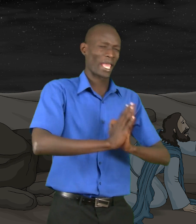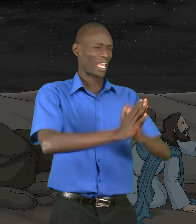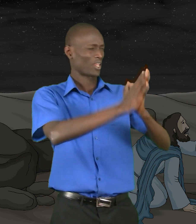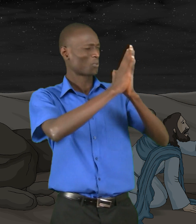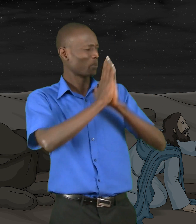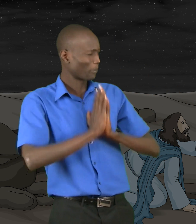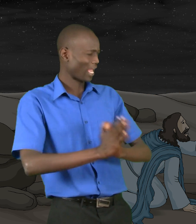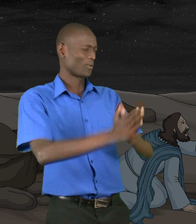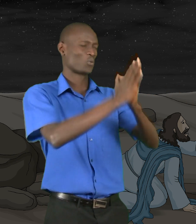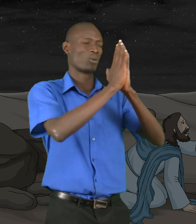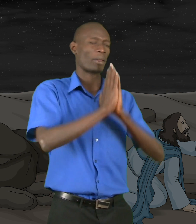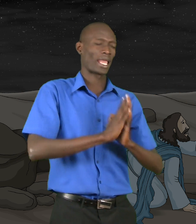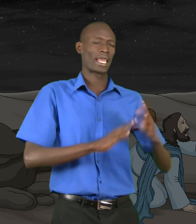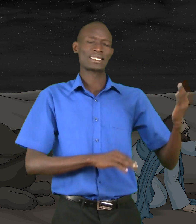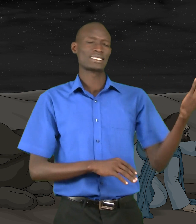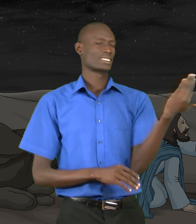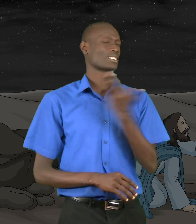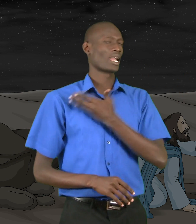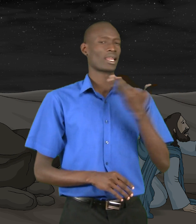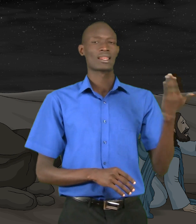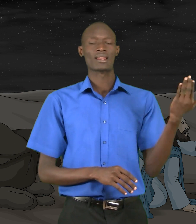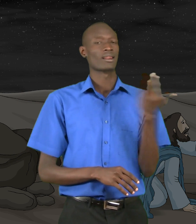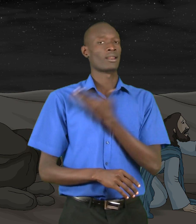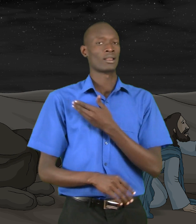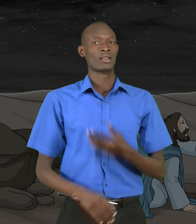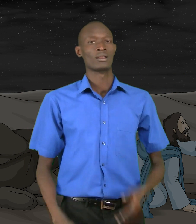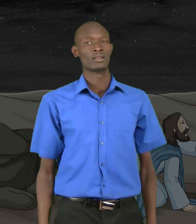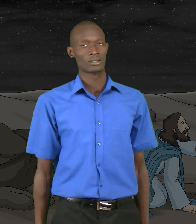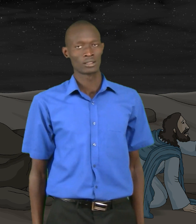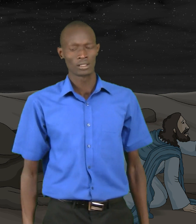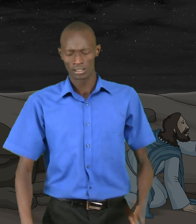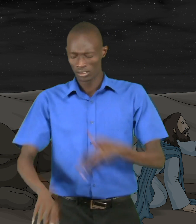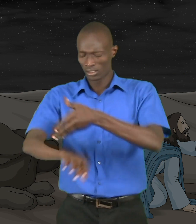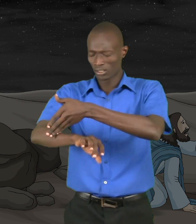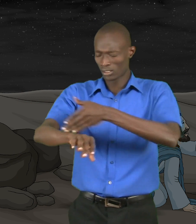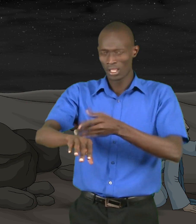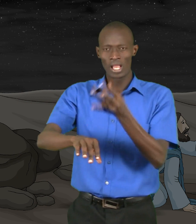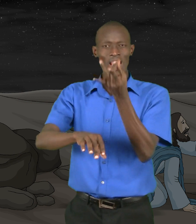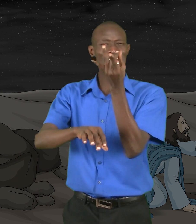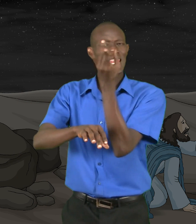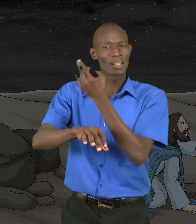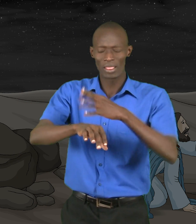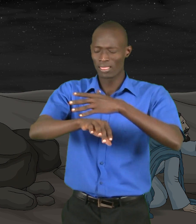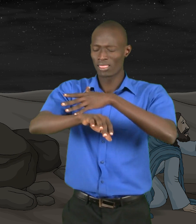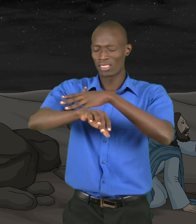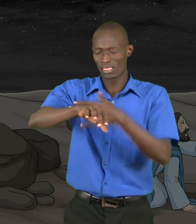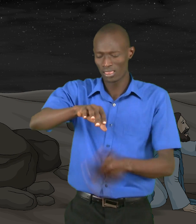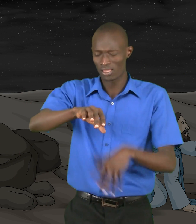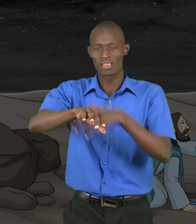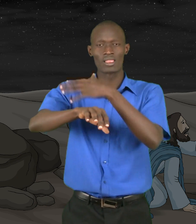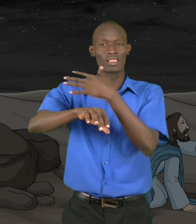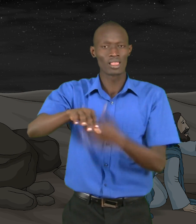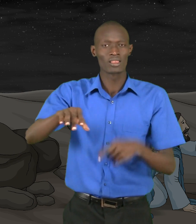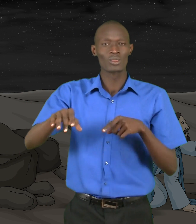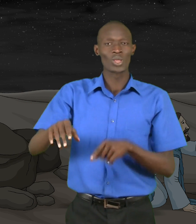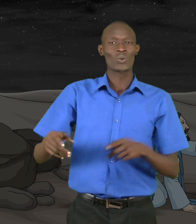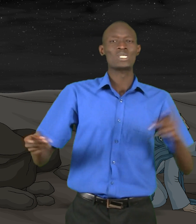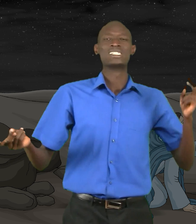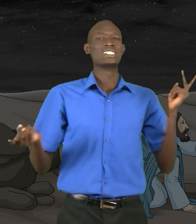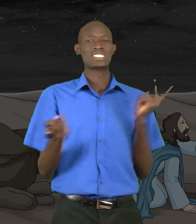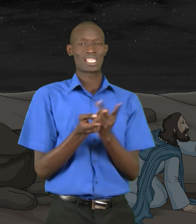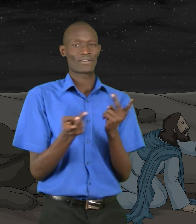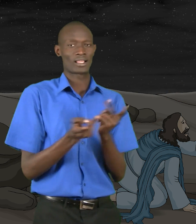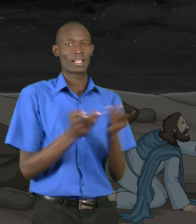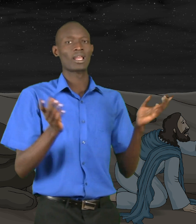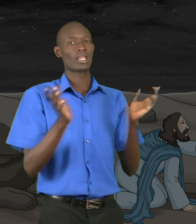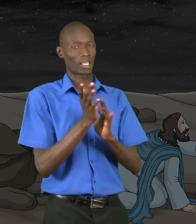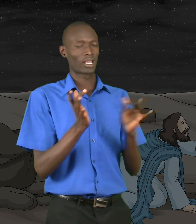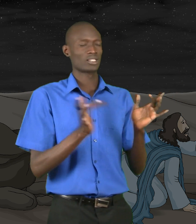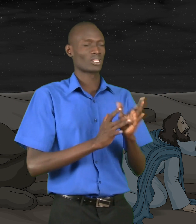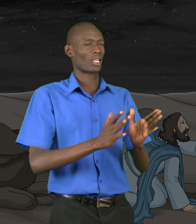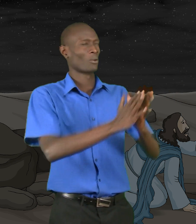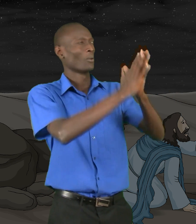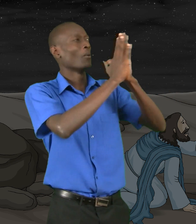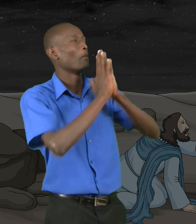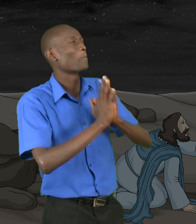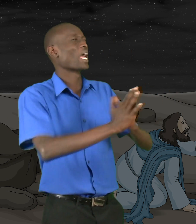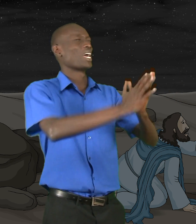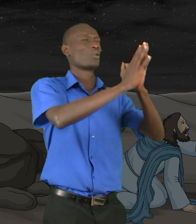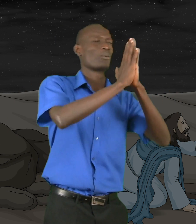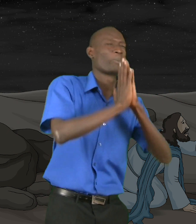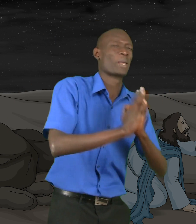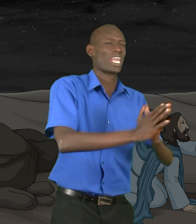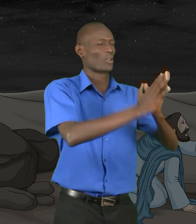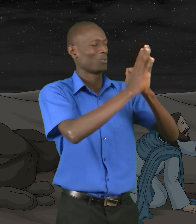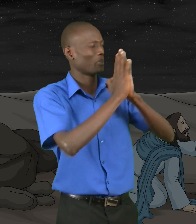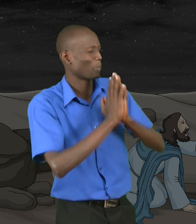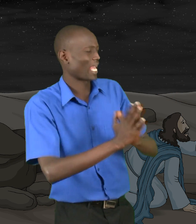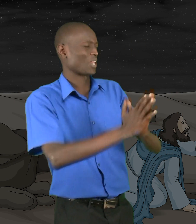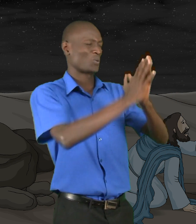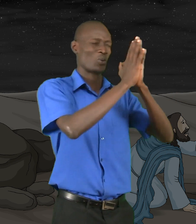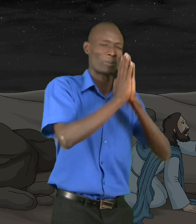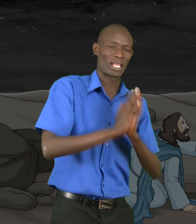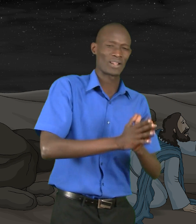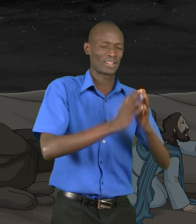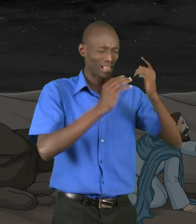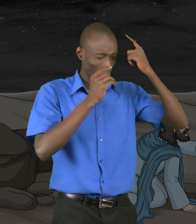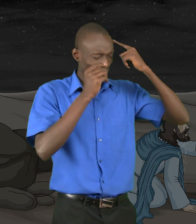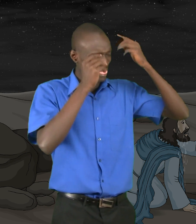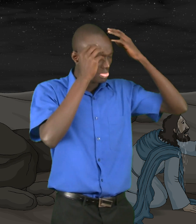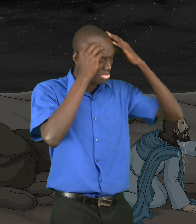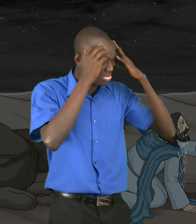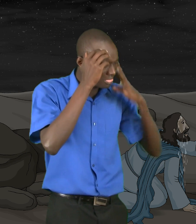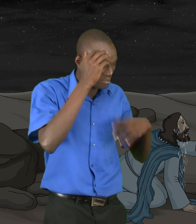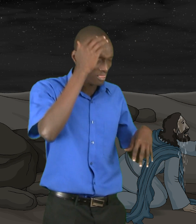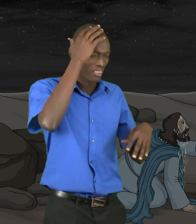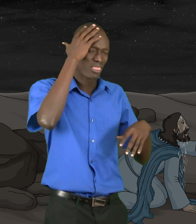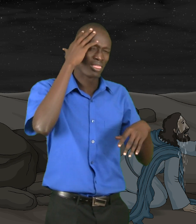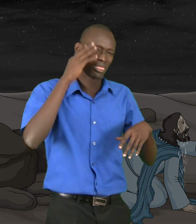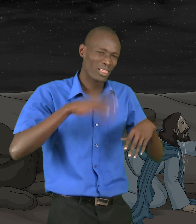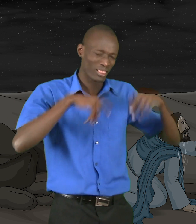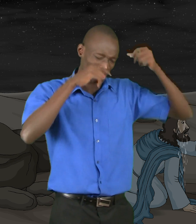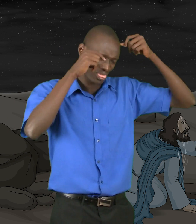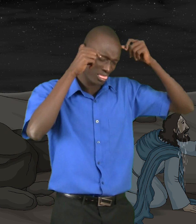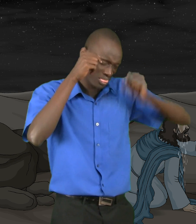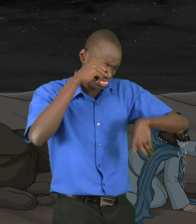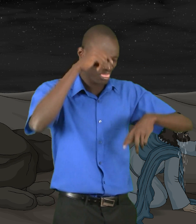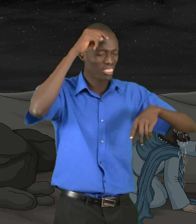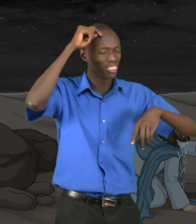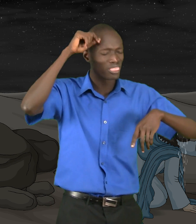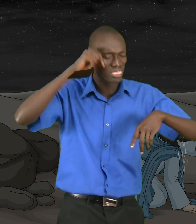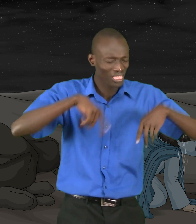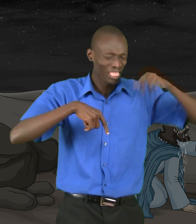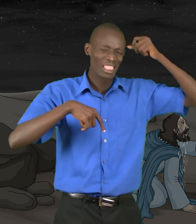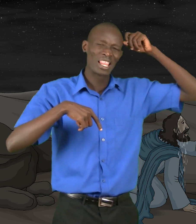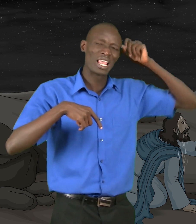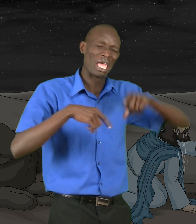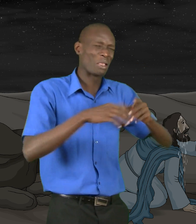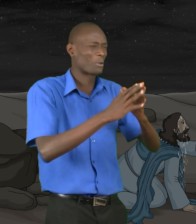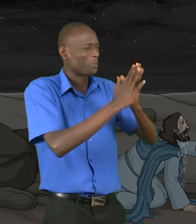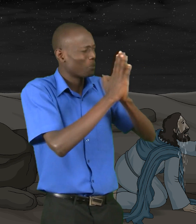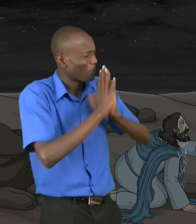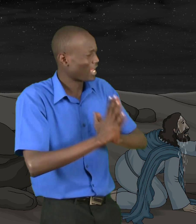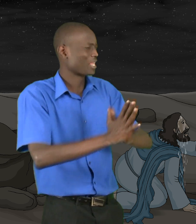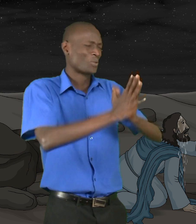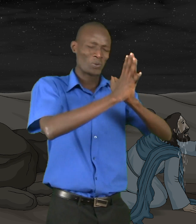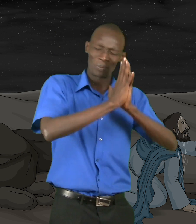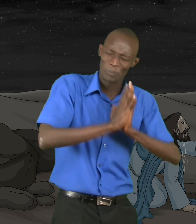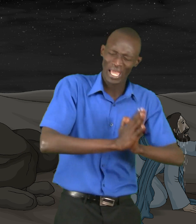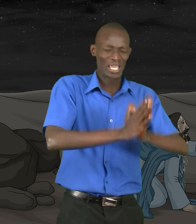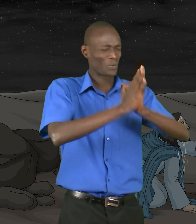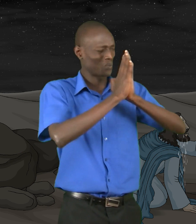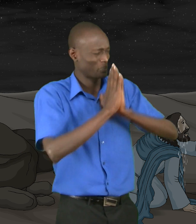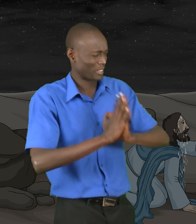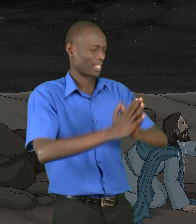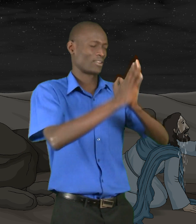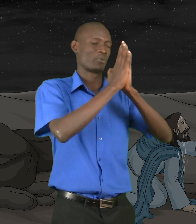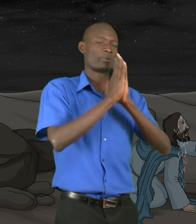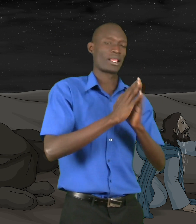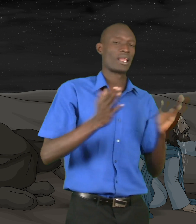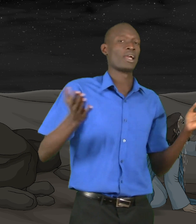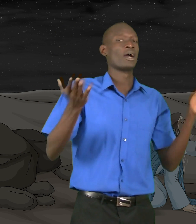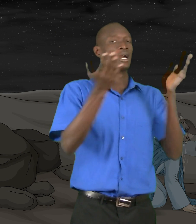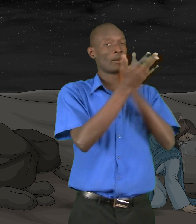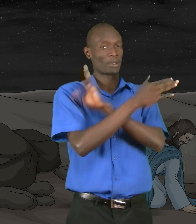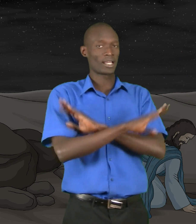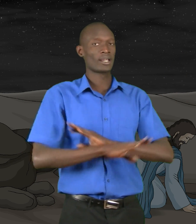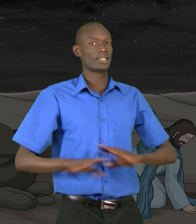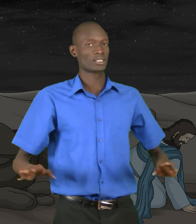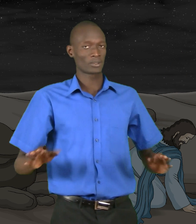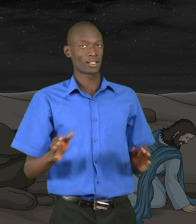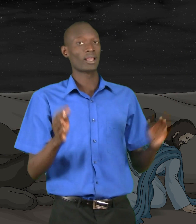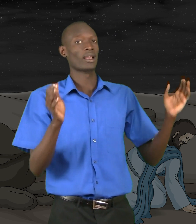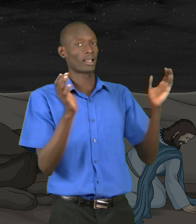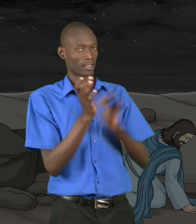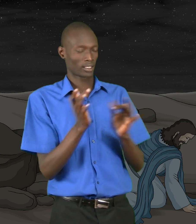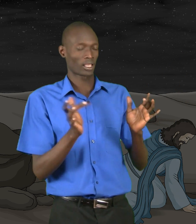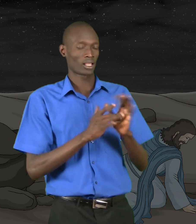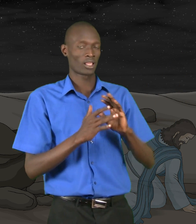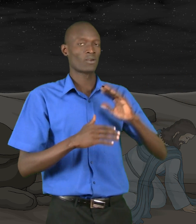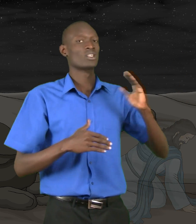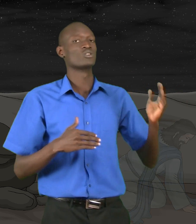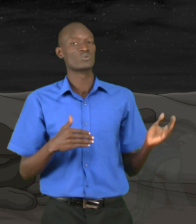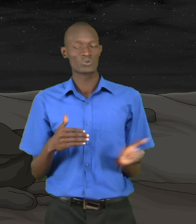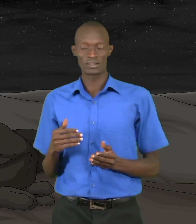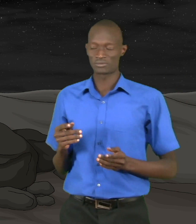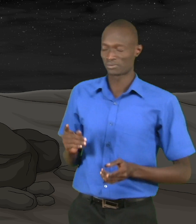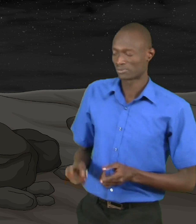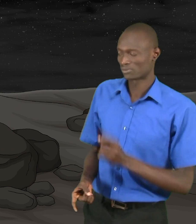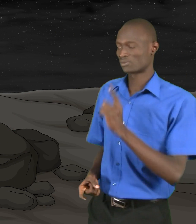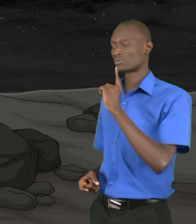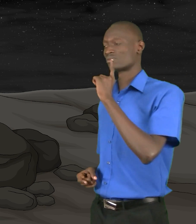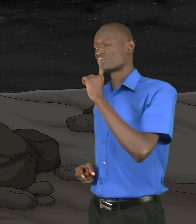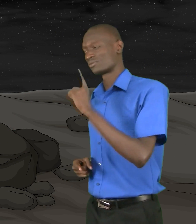Yet not as I will, but as You will.”